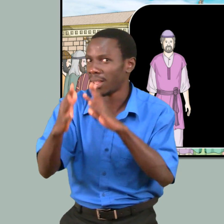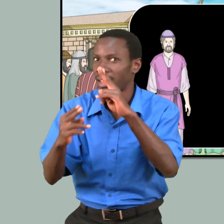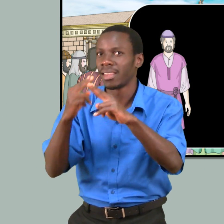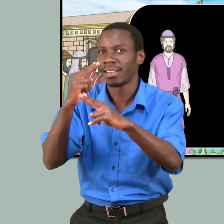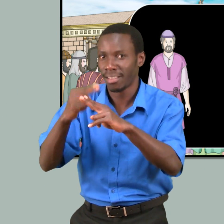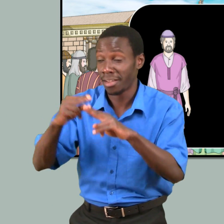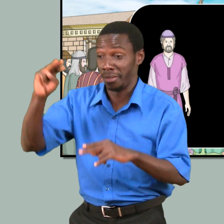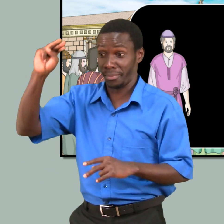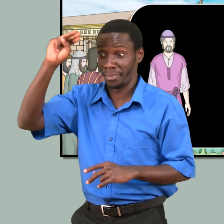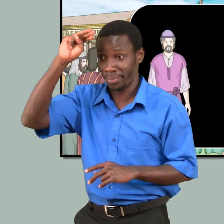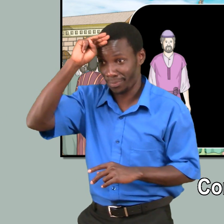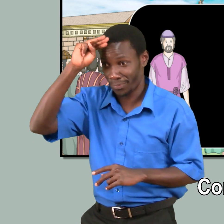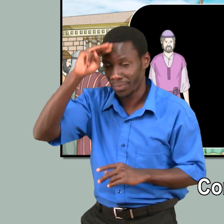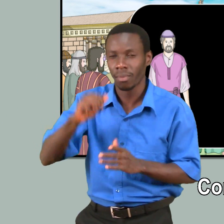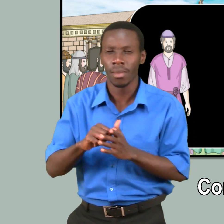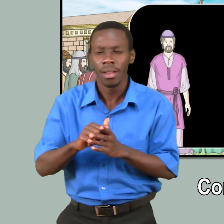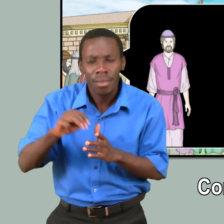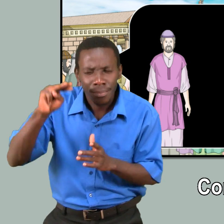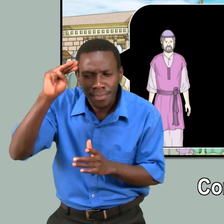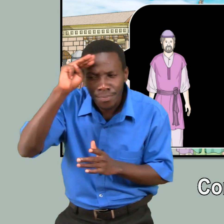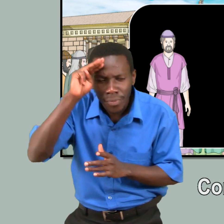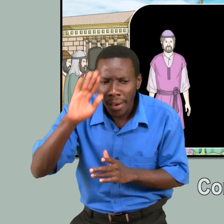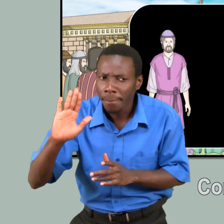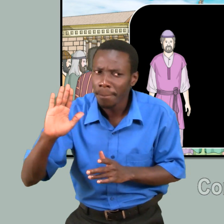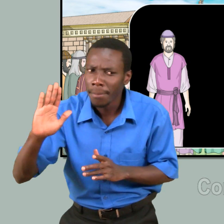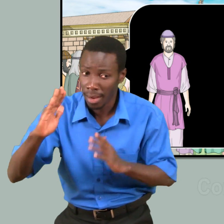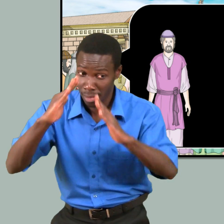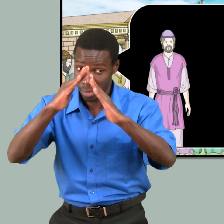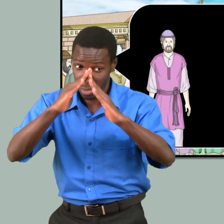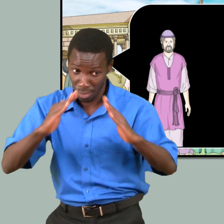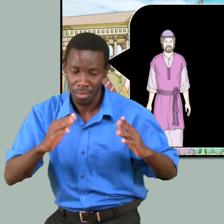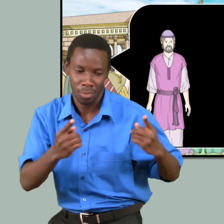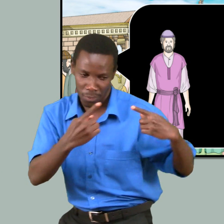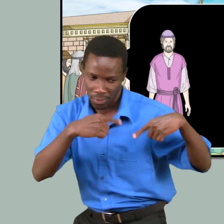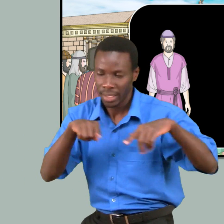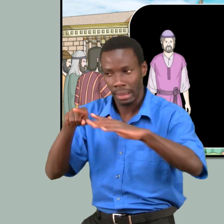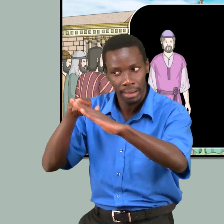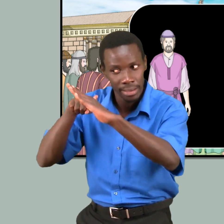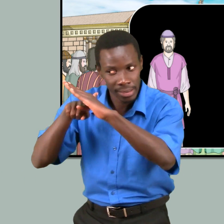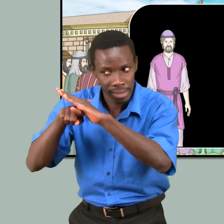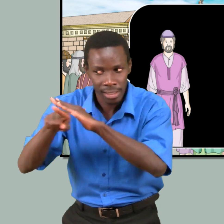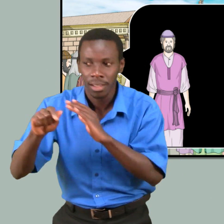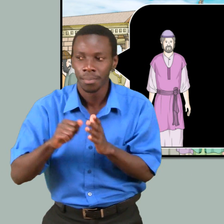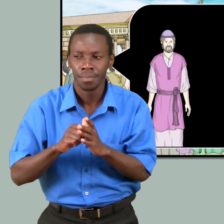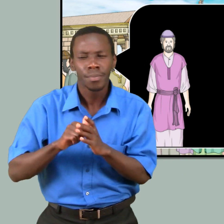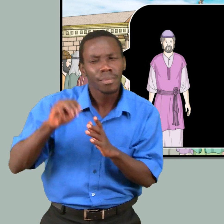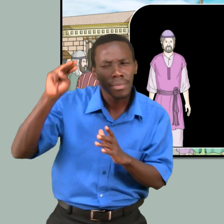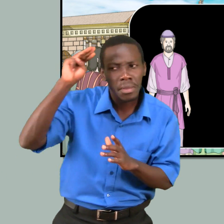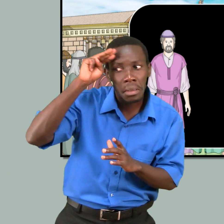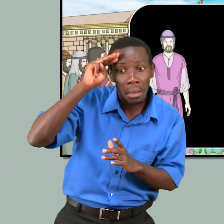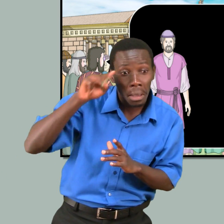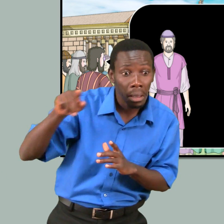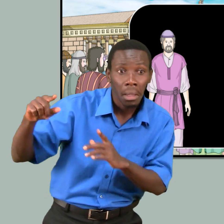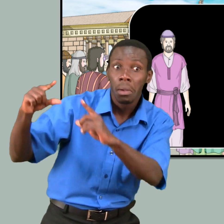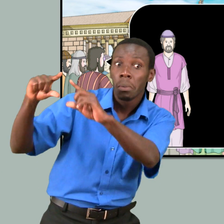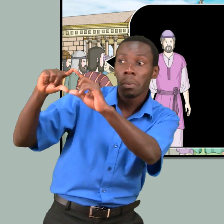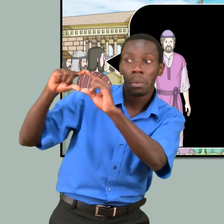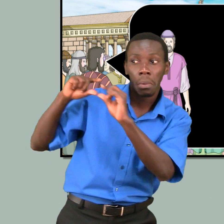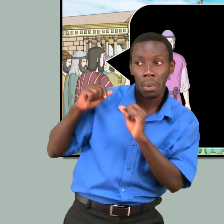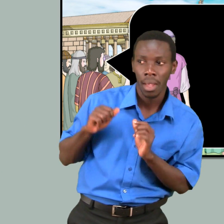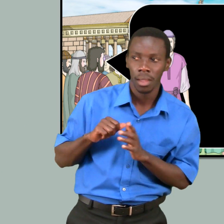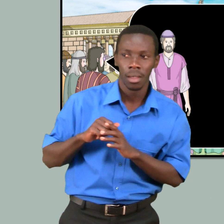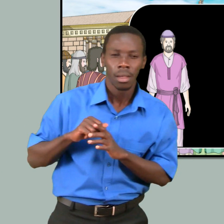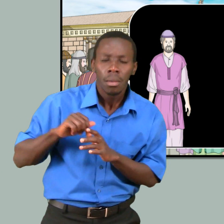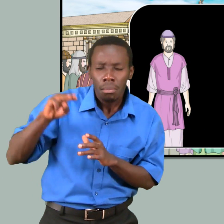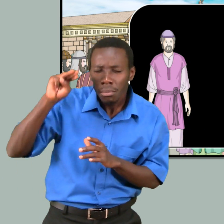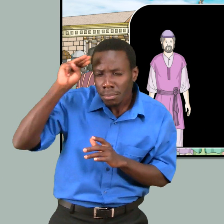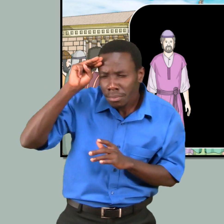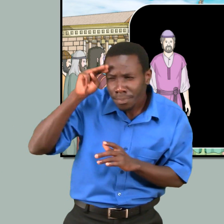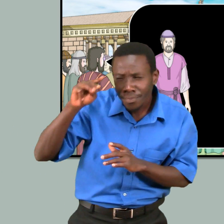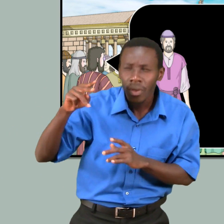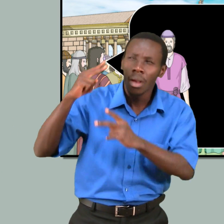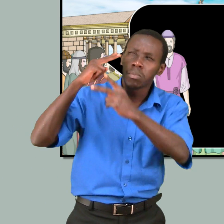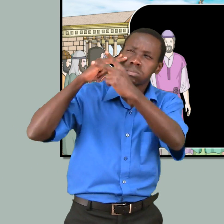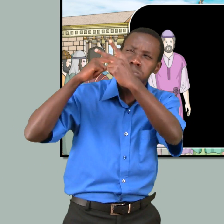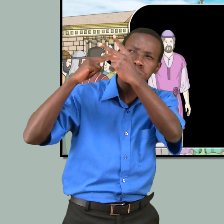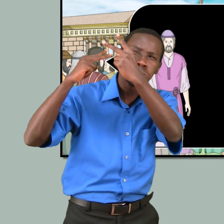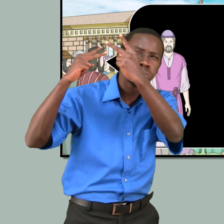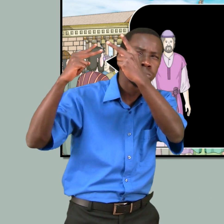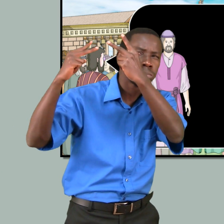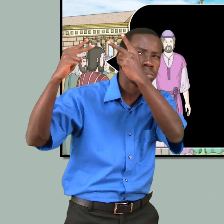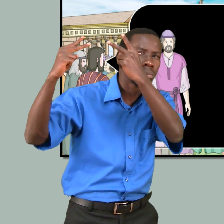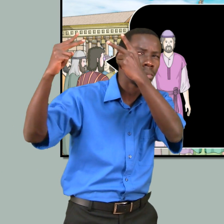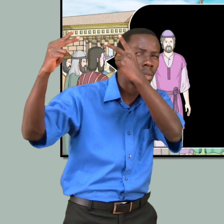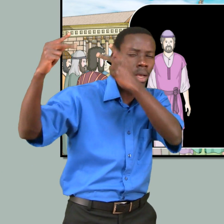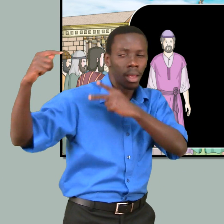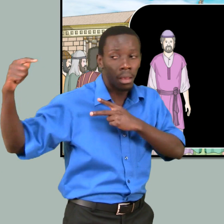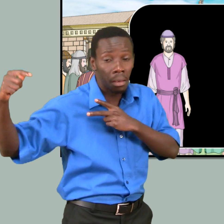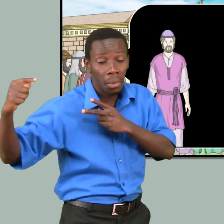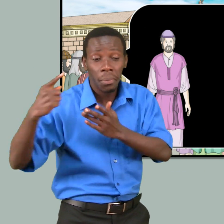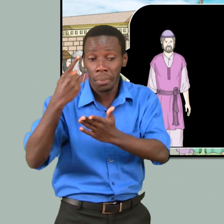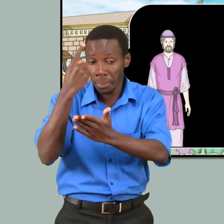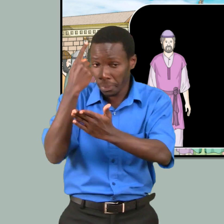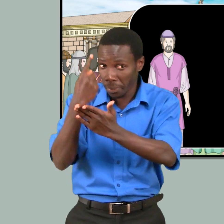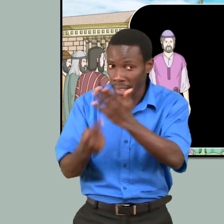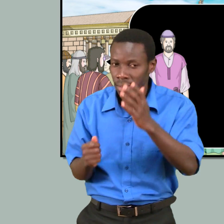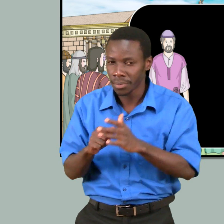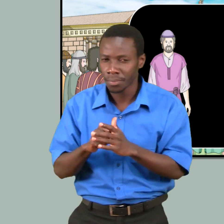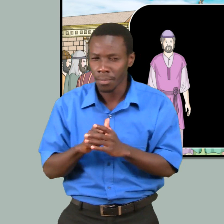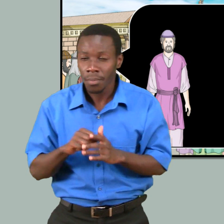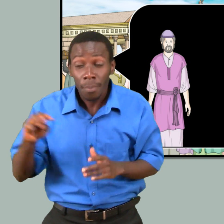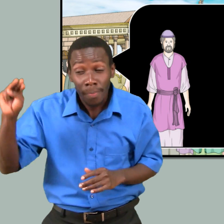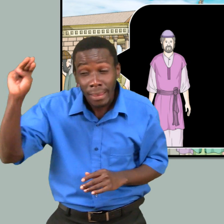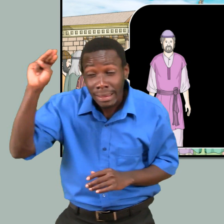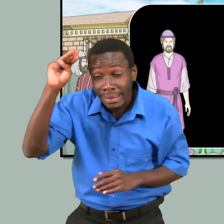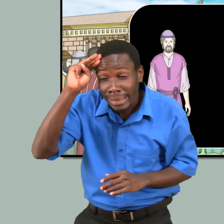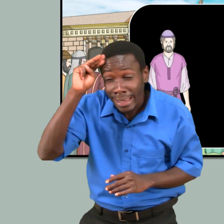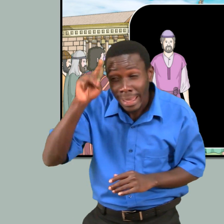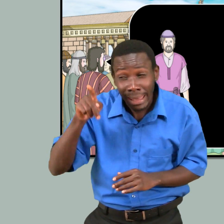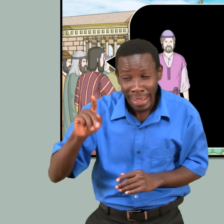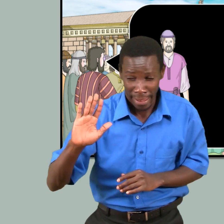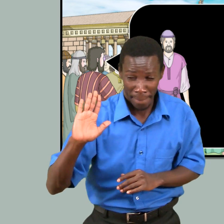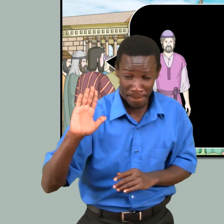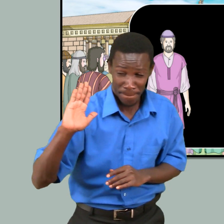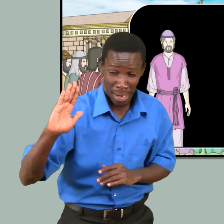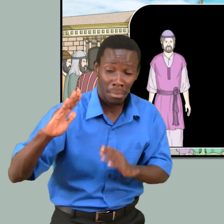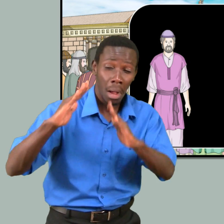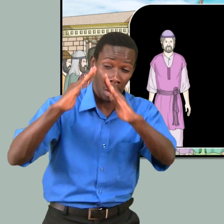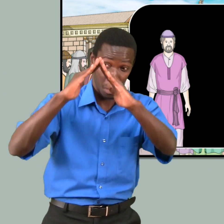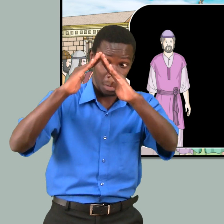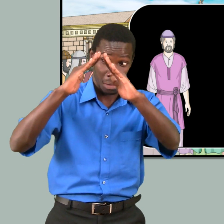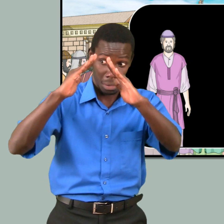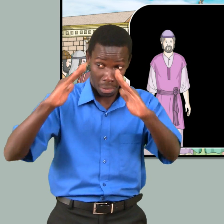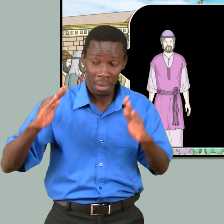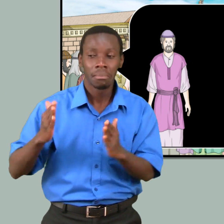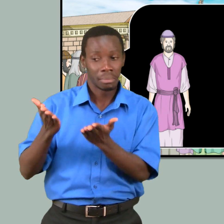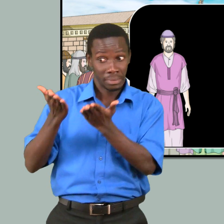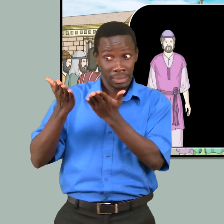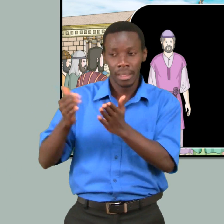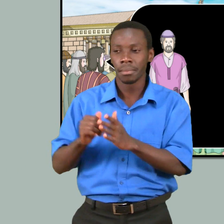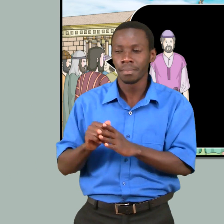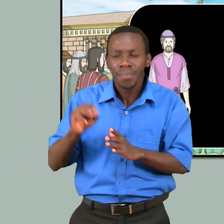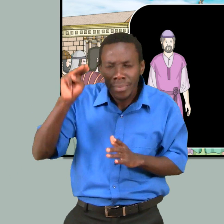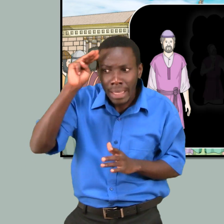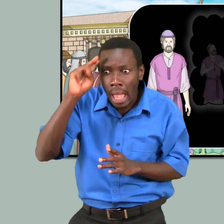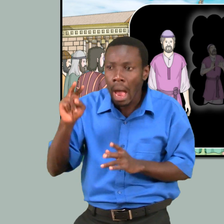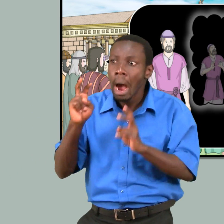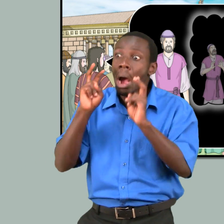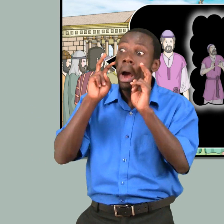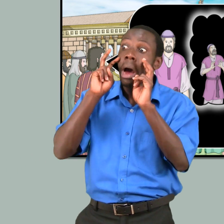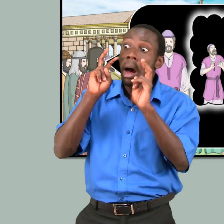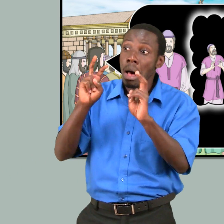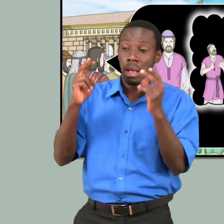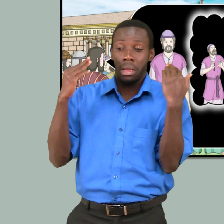These six brothers also went with me, and we entered the man’s home.